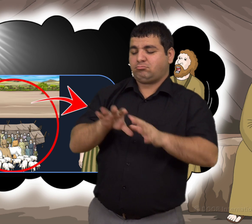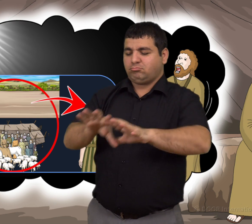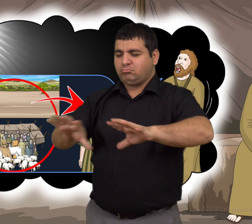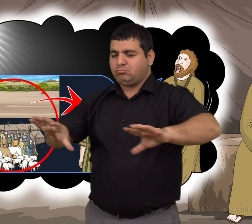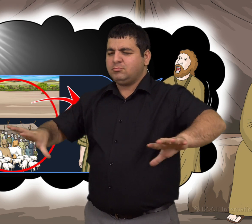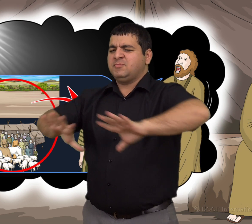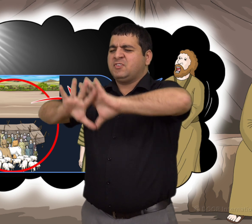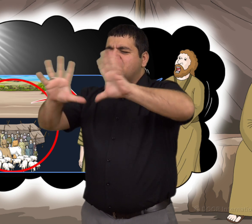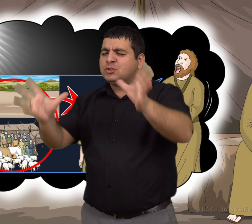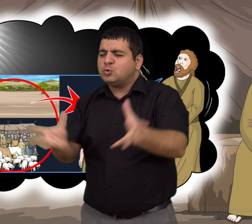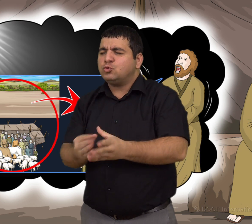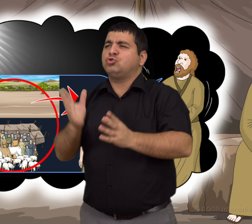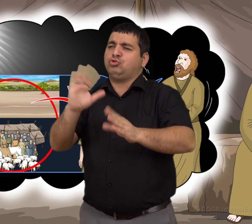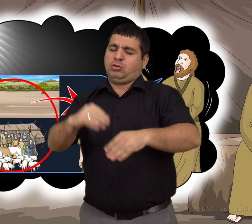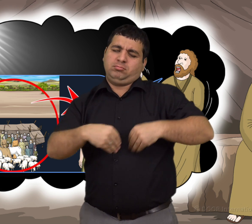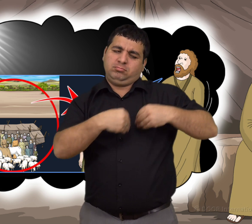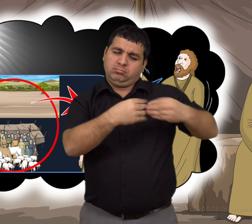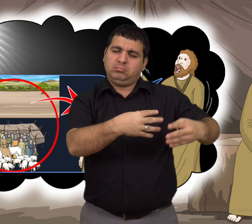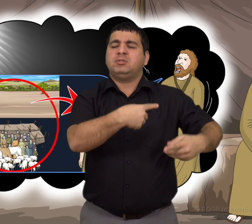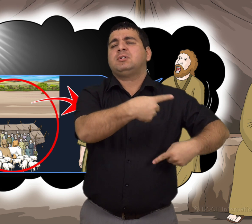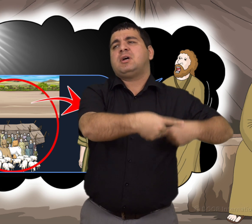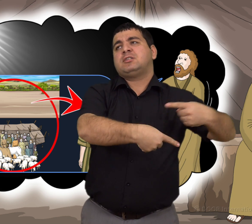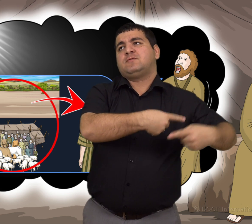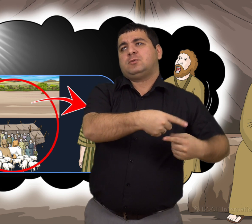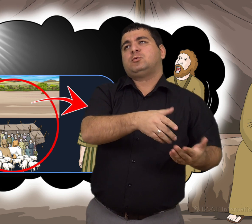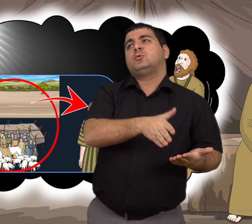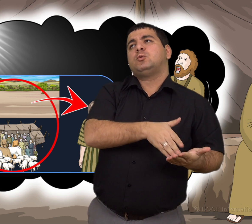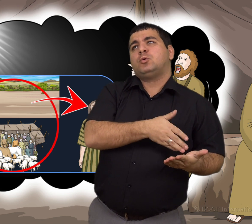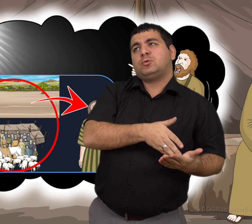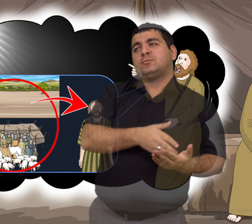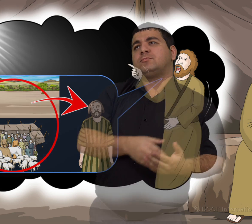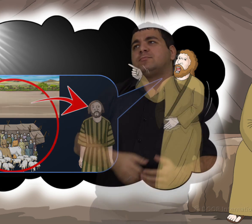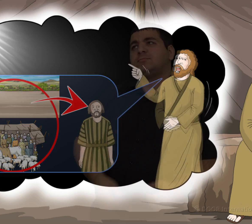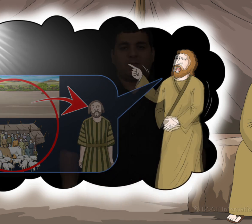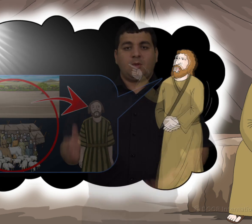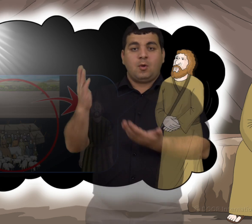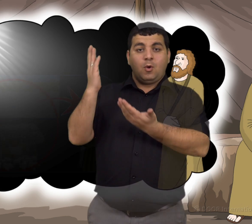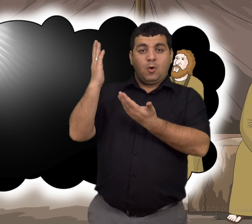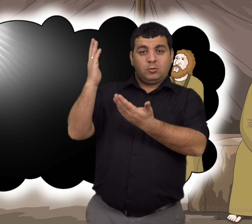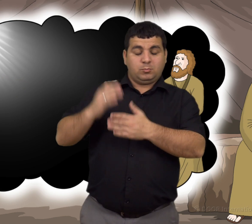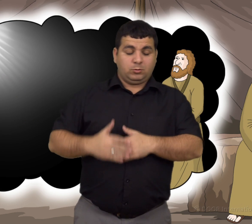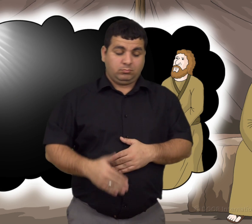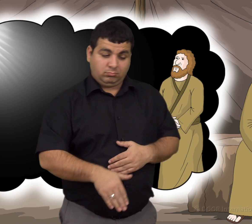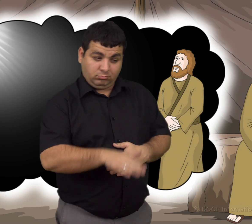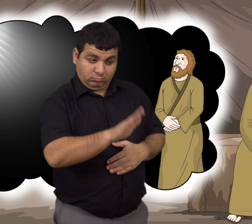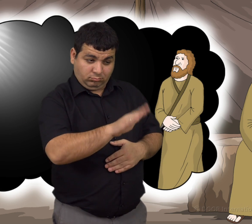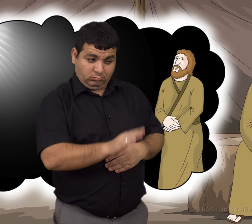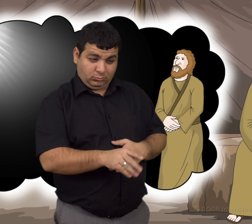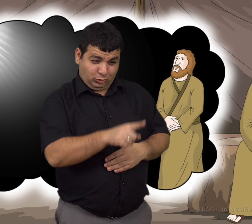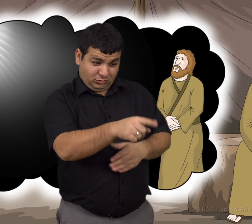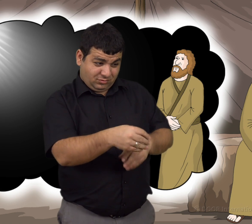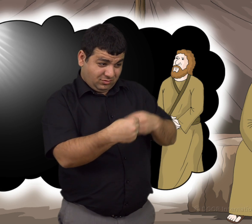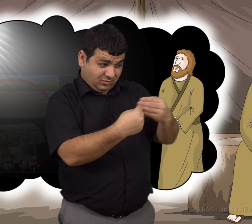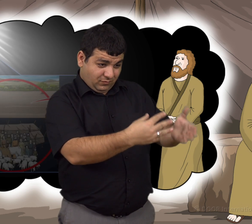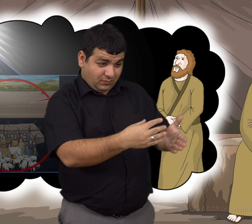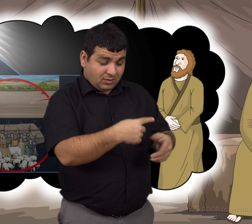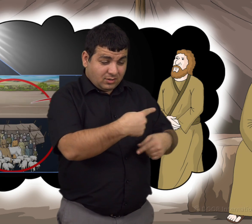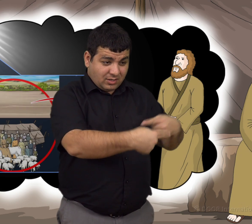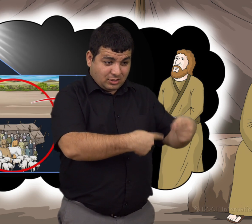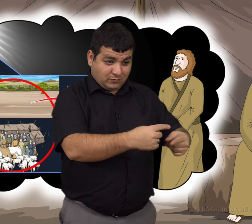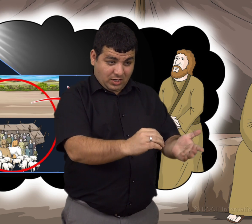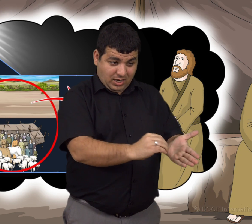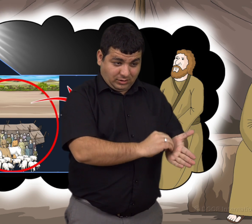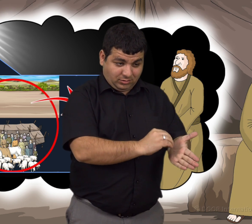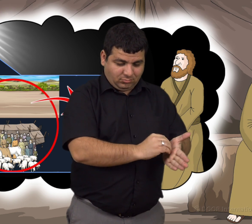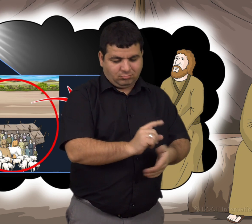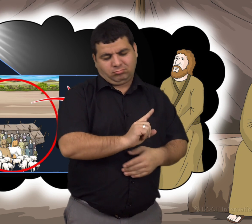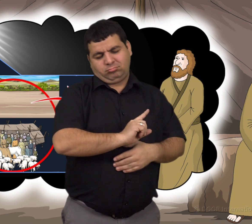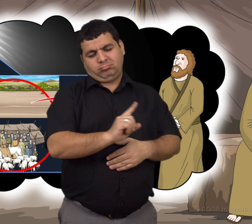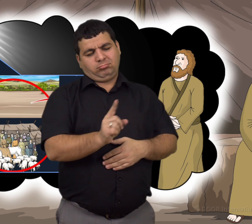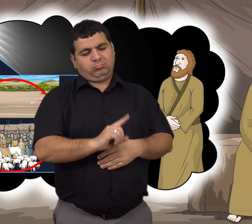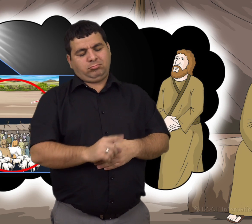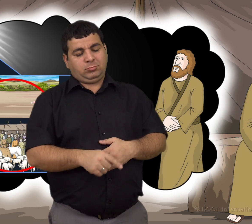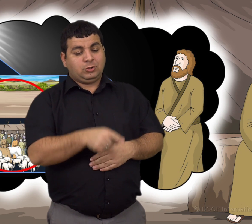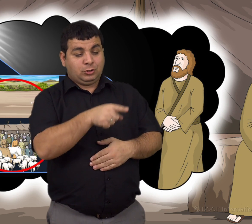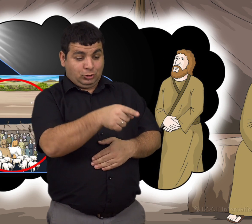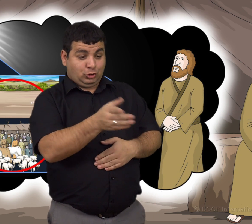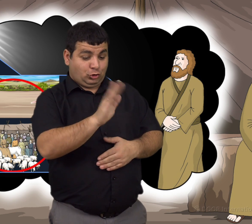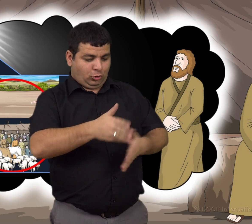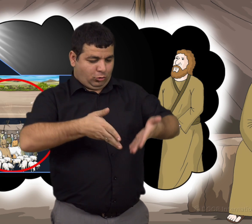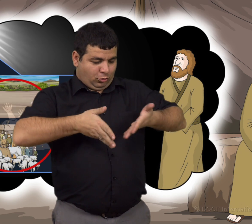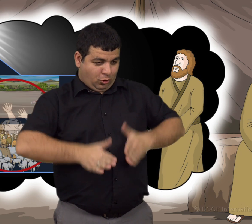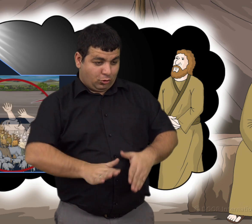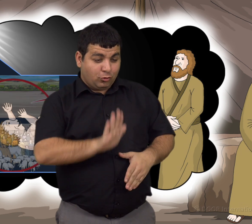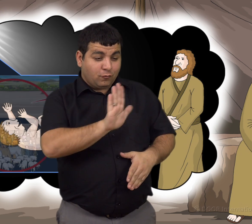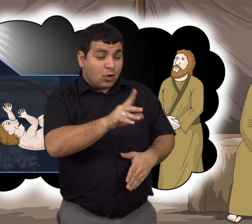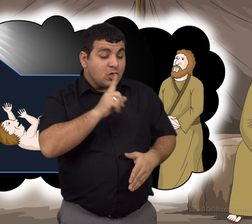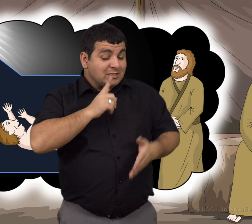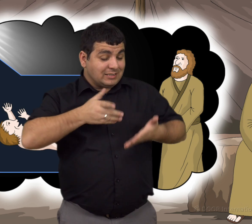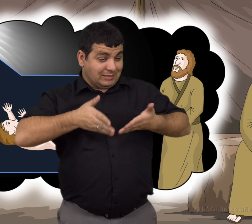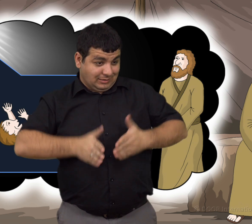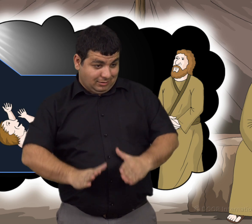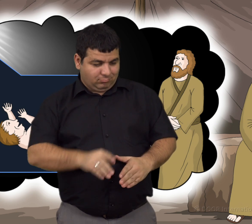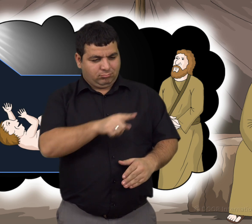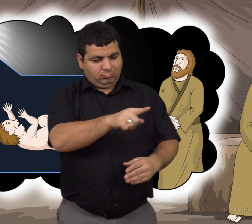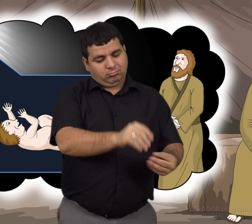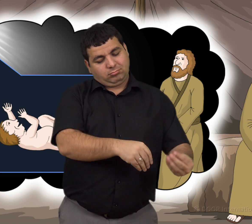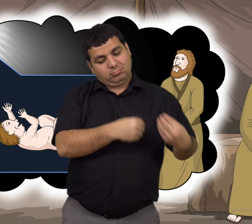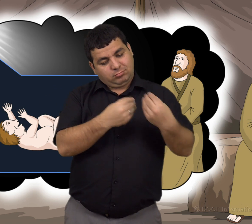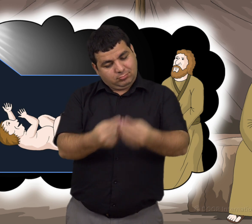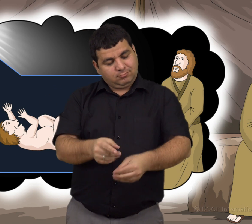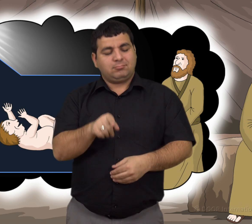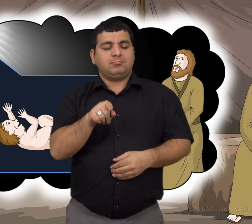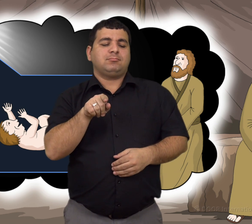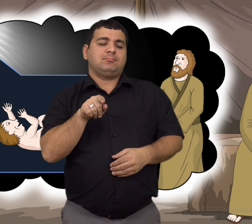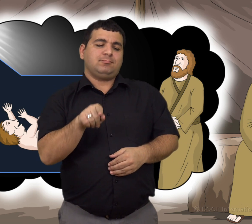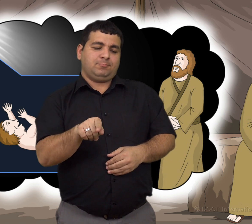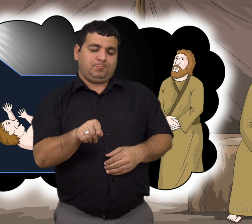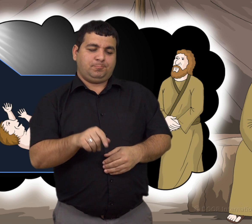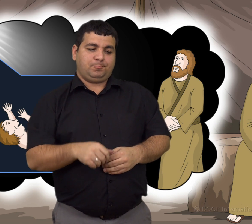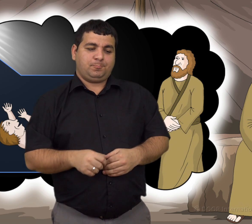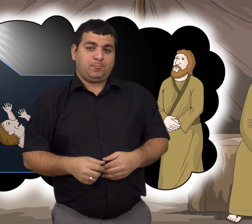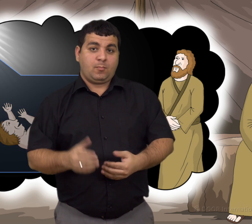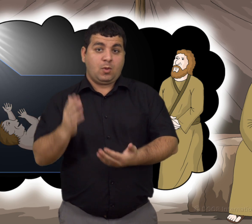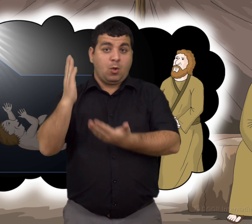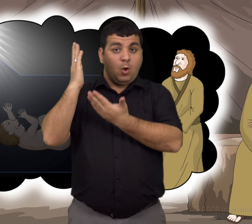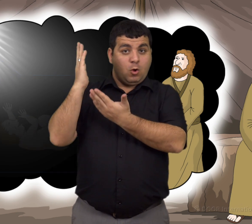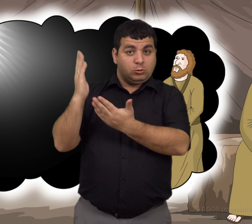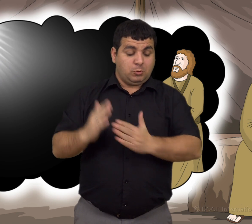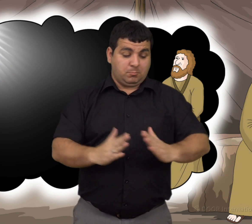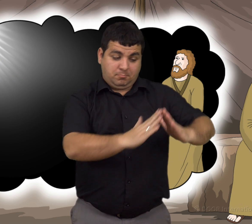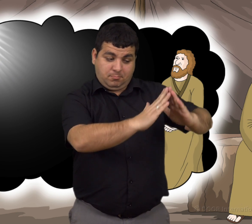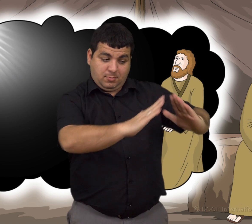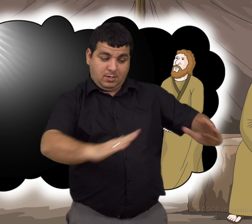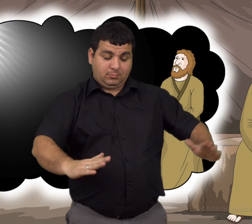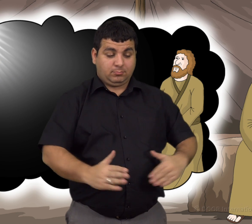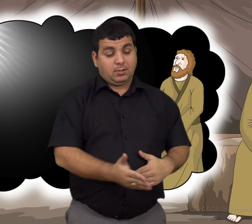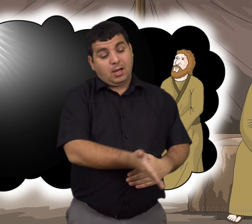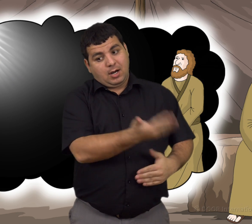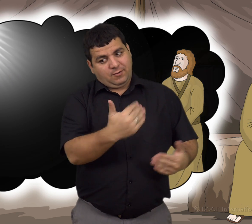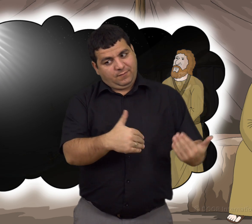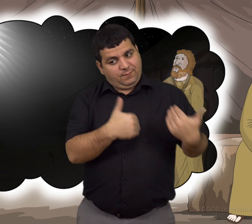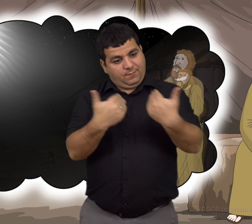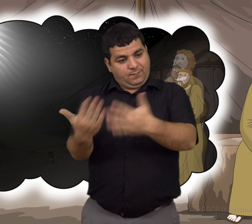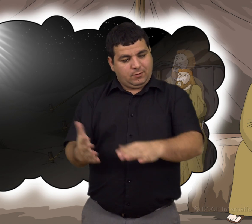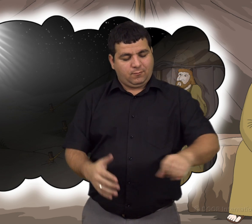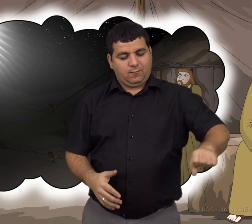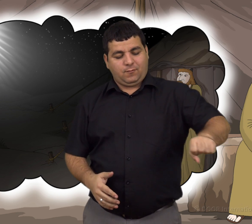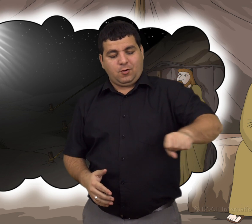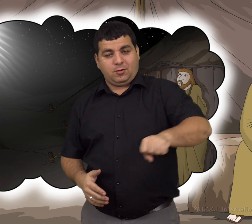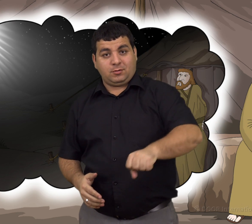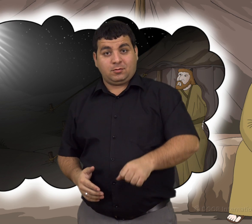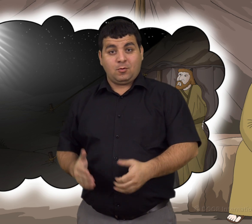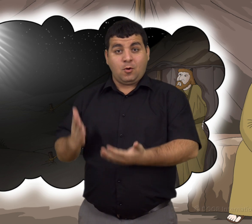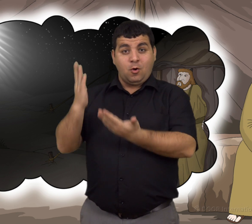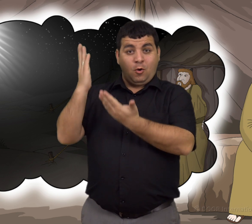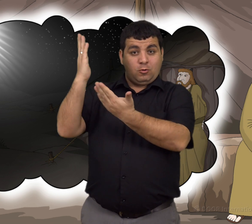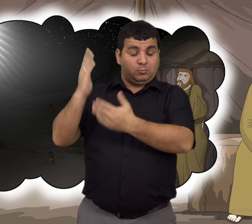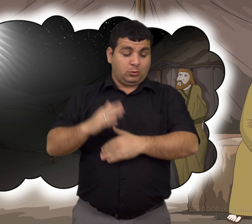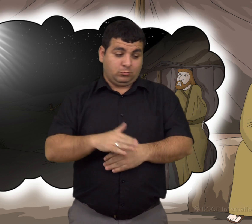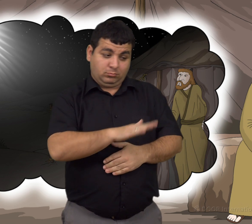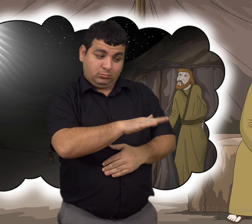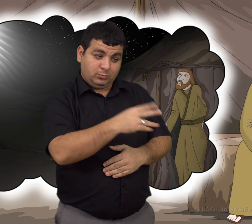Then the word of the LORD came to Abram, saying, “This one will not be your heir, but one who comes from your own body will be your heir.”